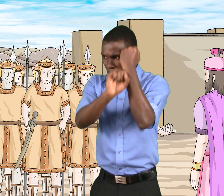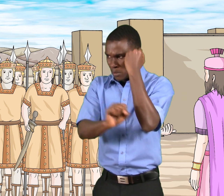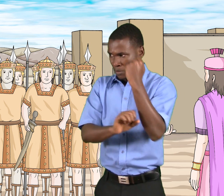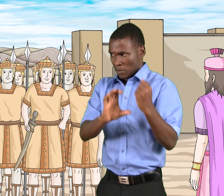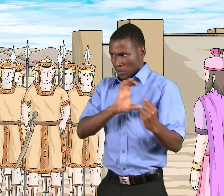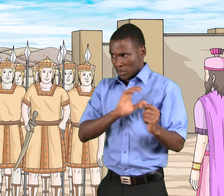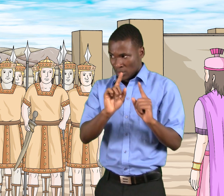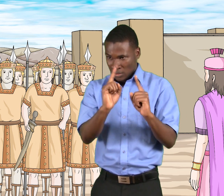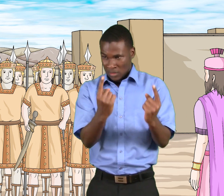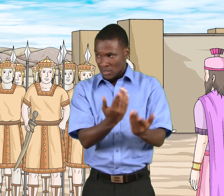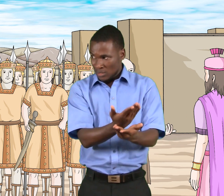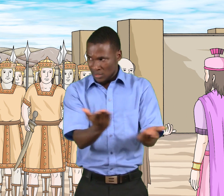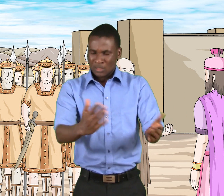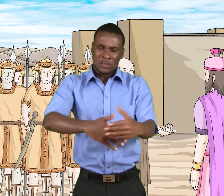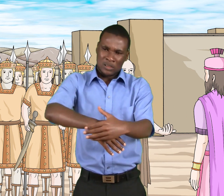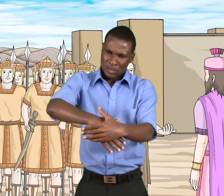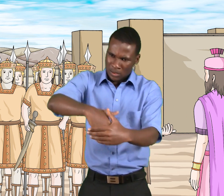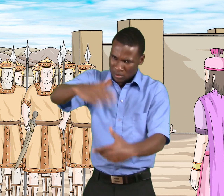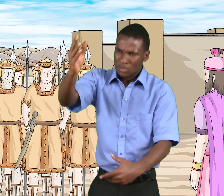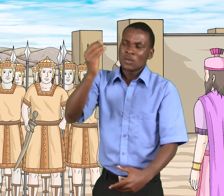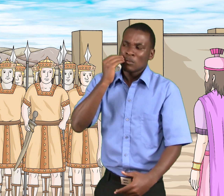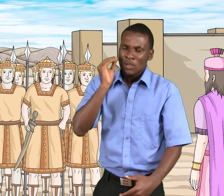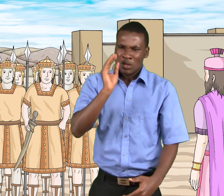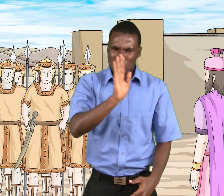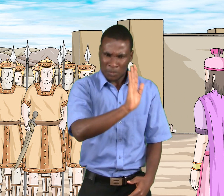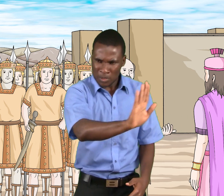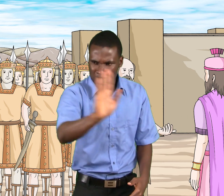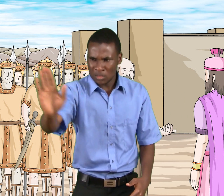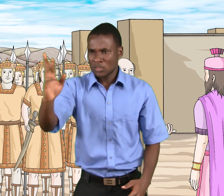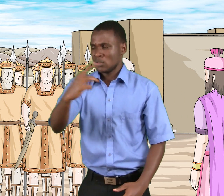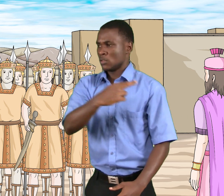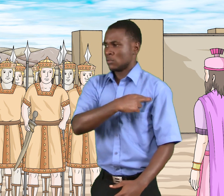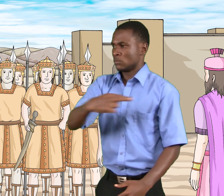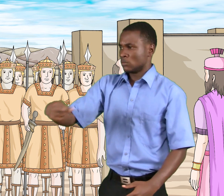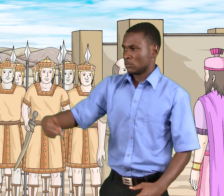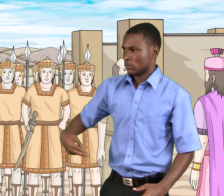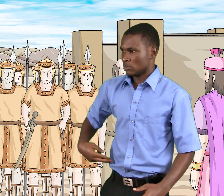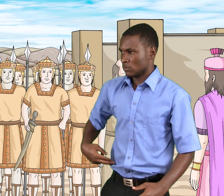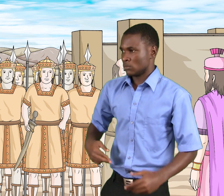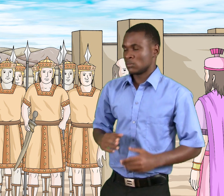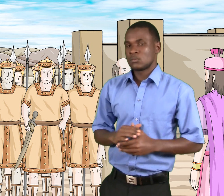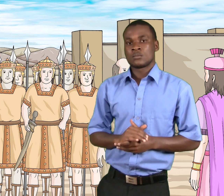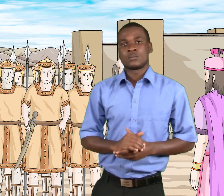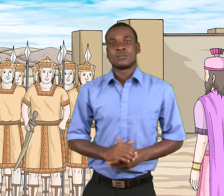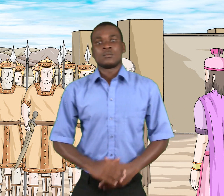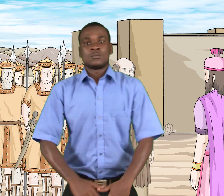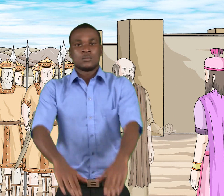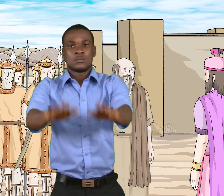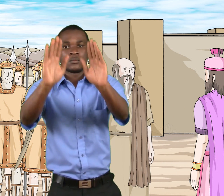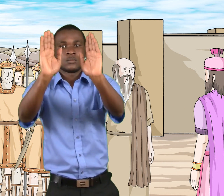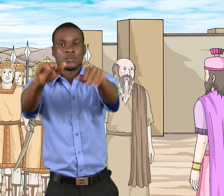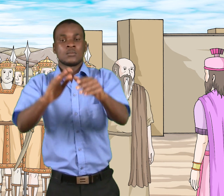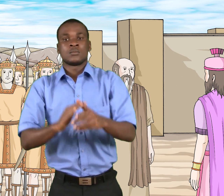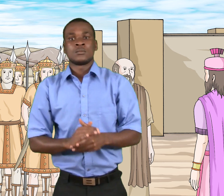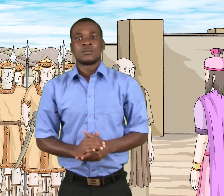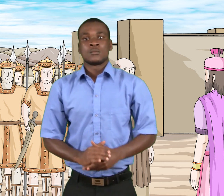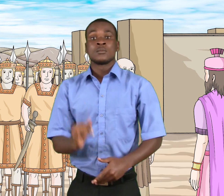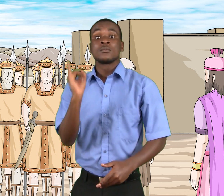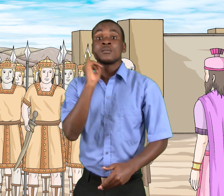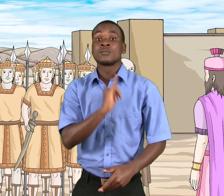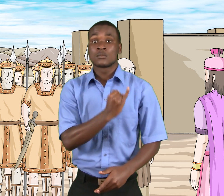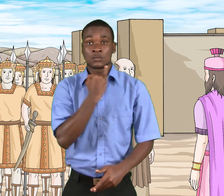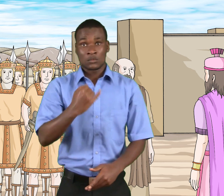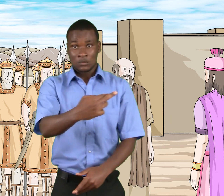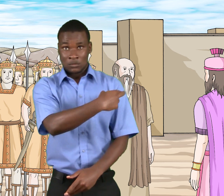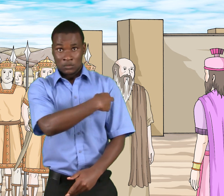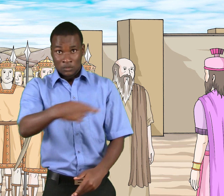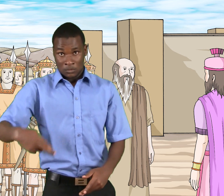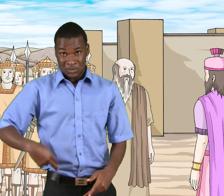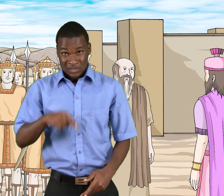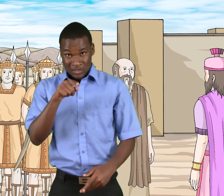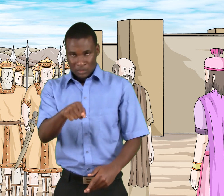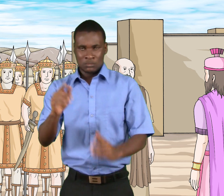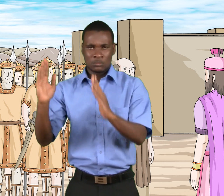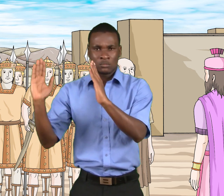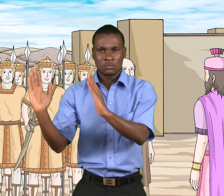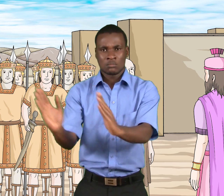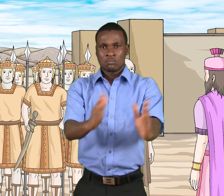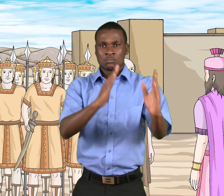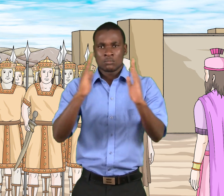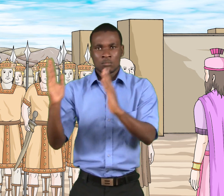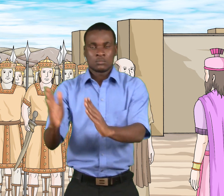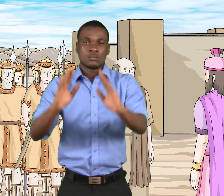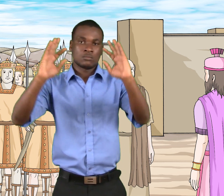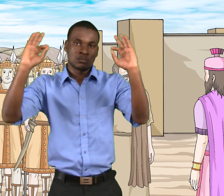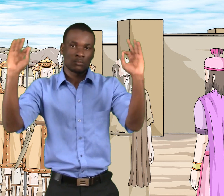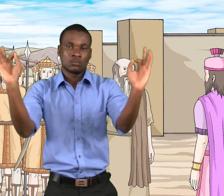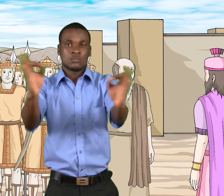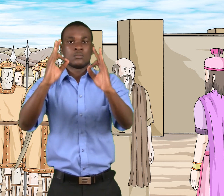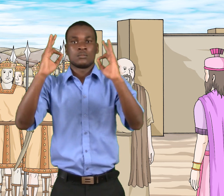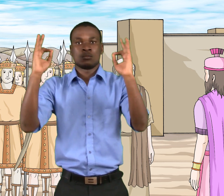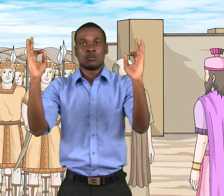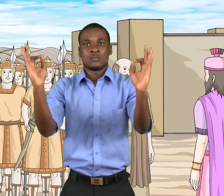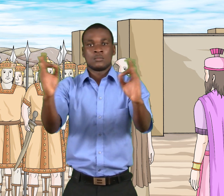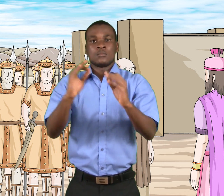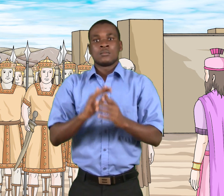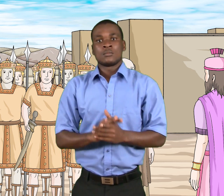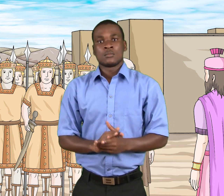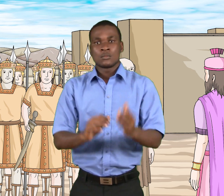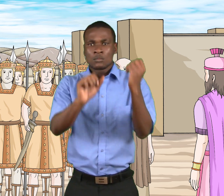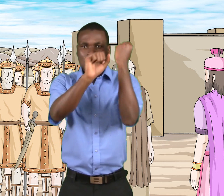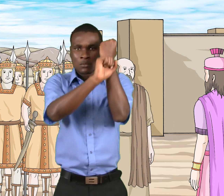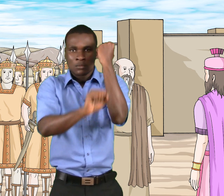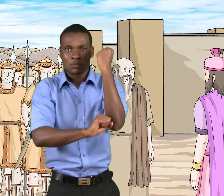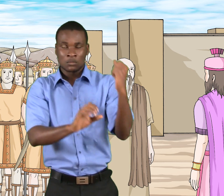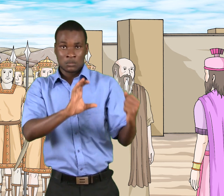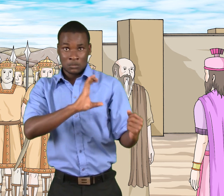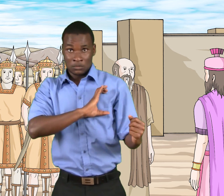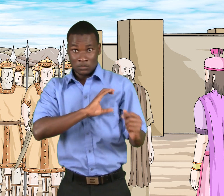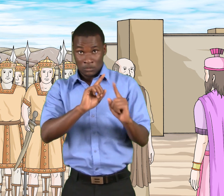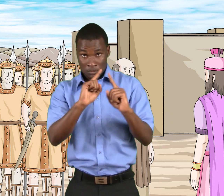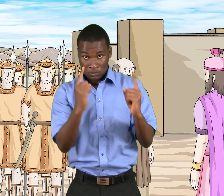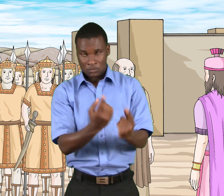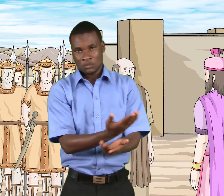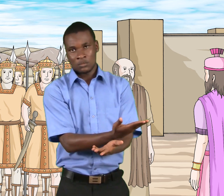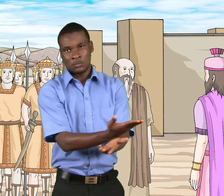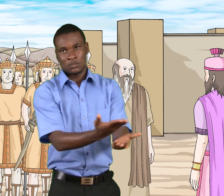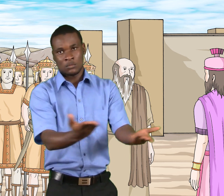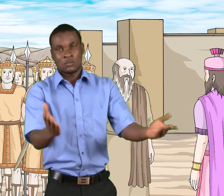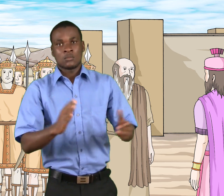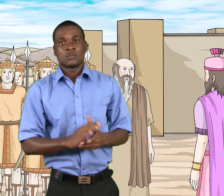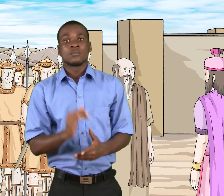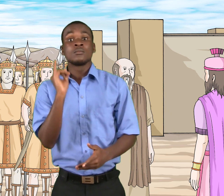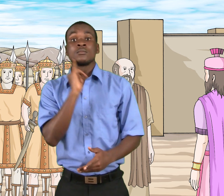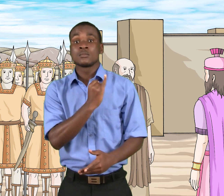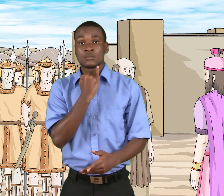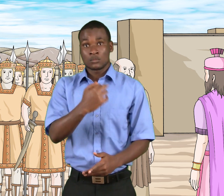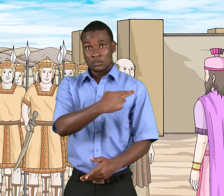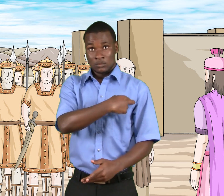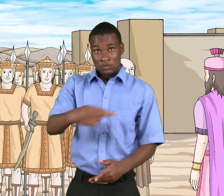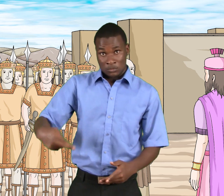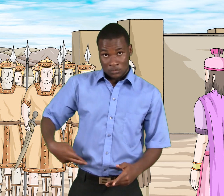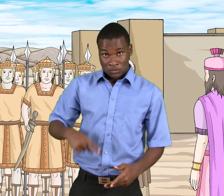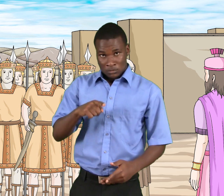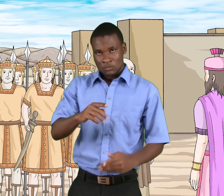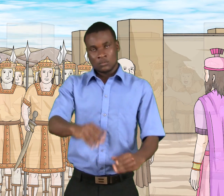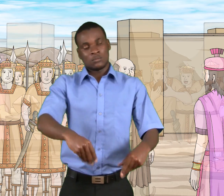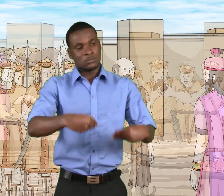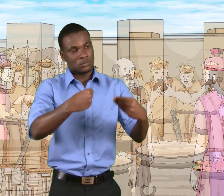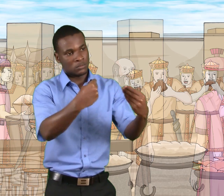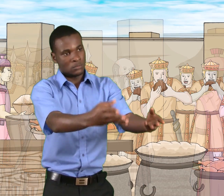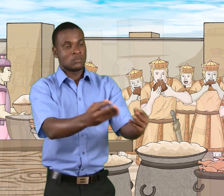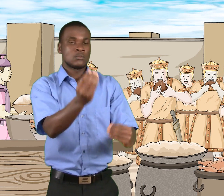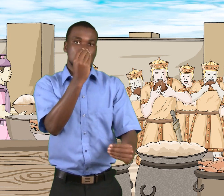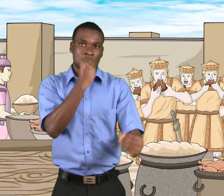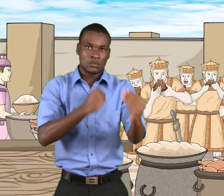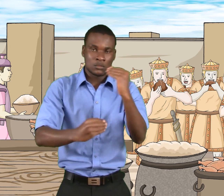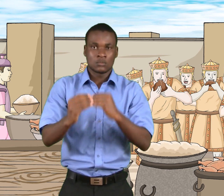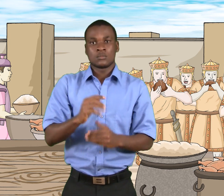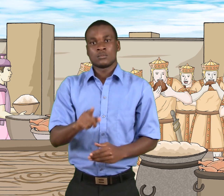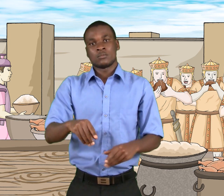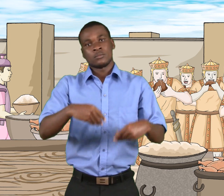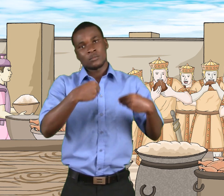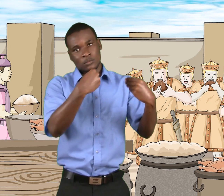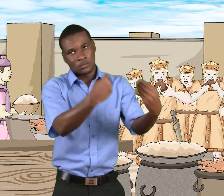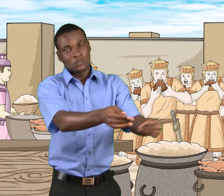Set food and water before them, that they may eat and drink and then return to their master.”